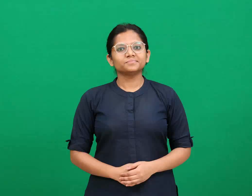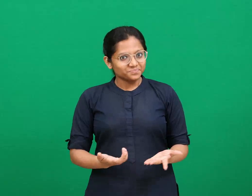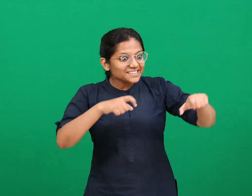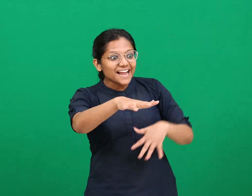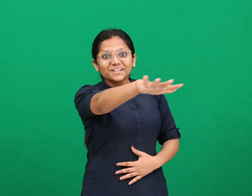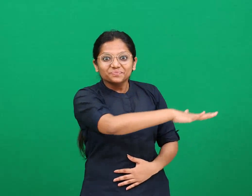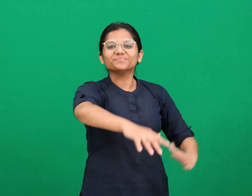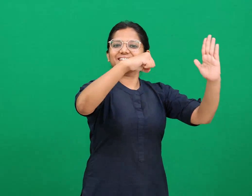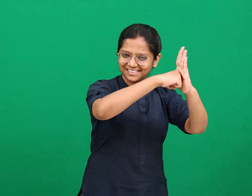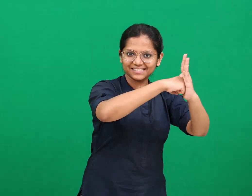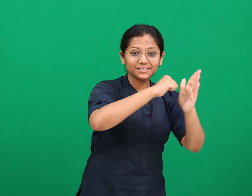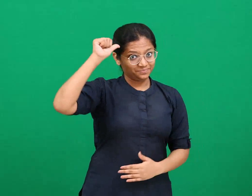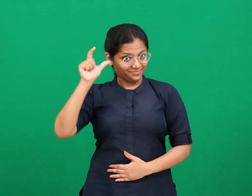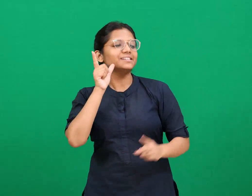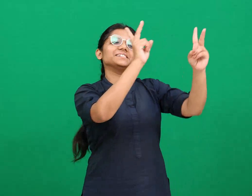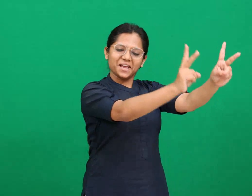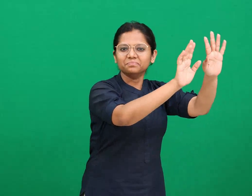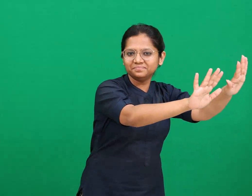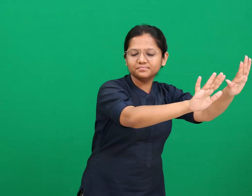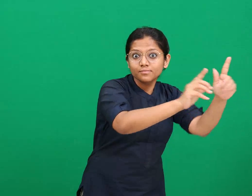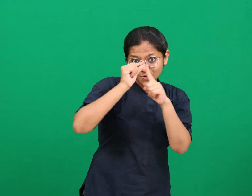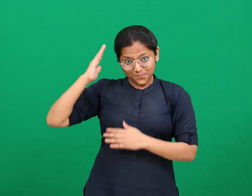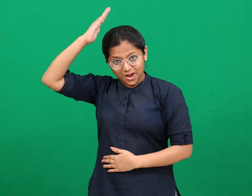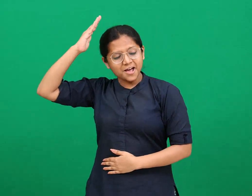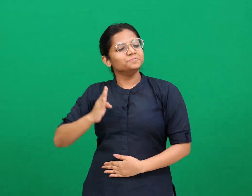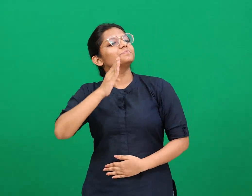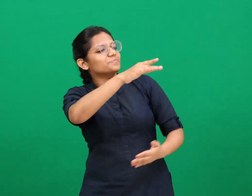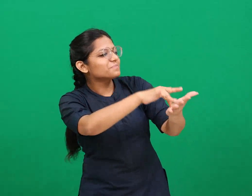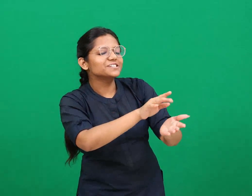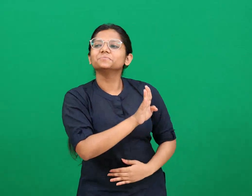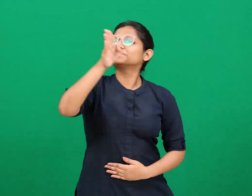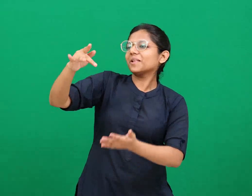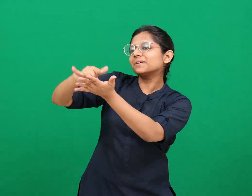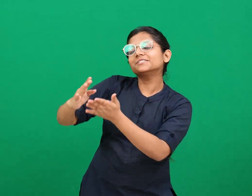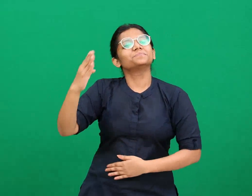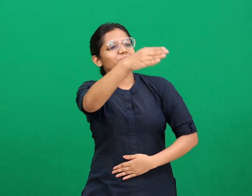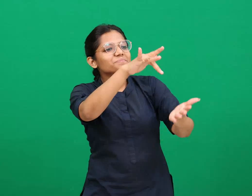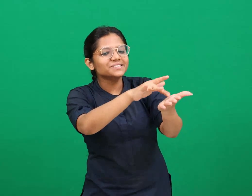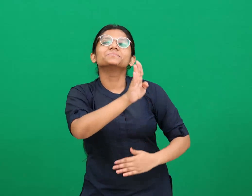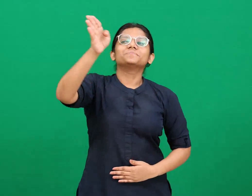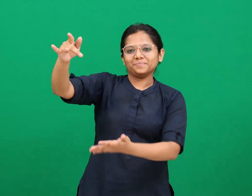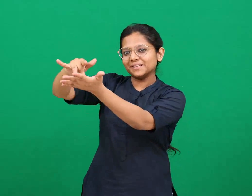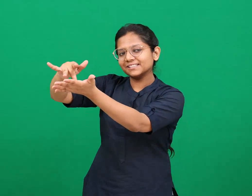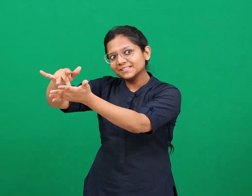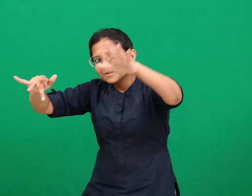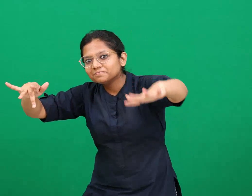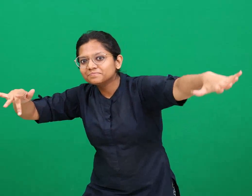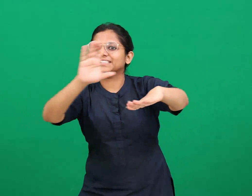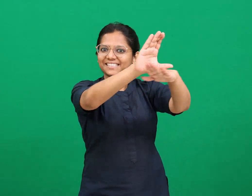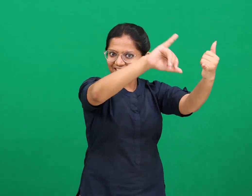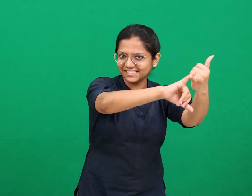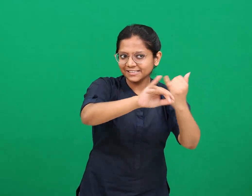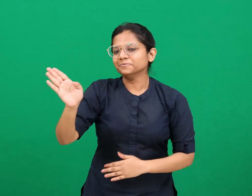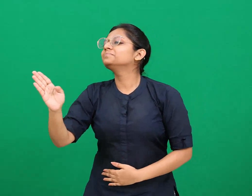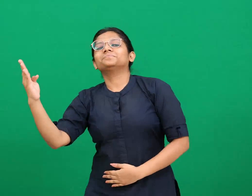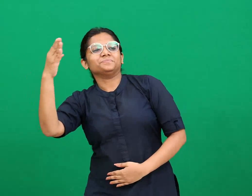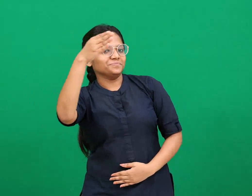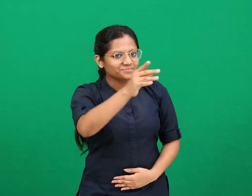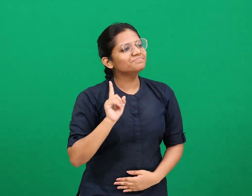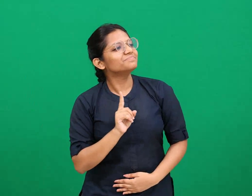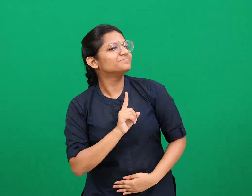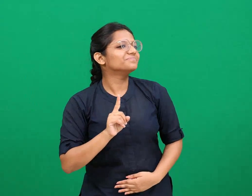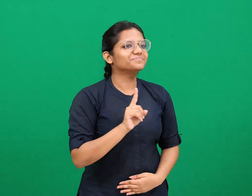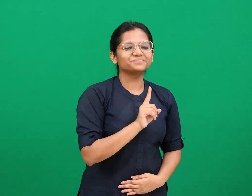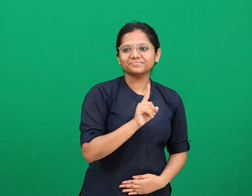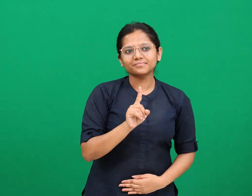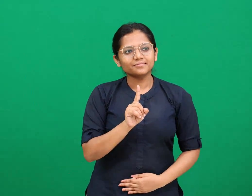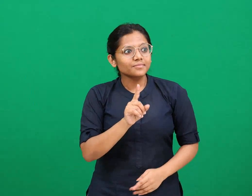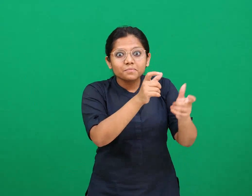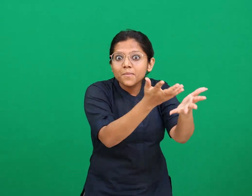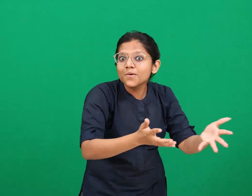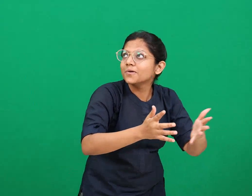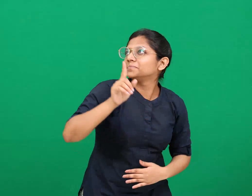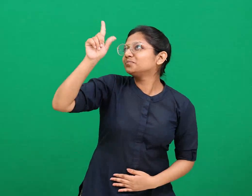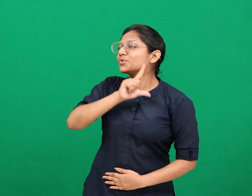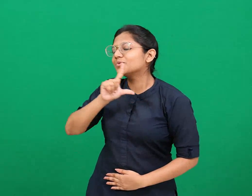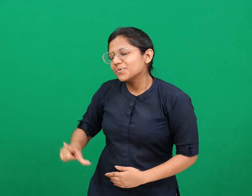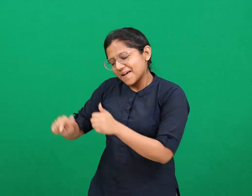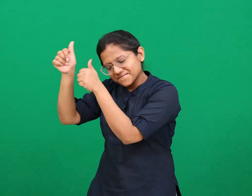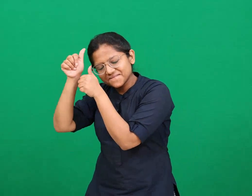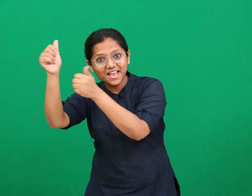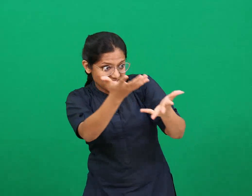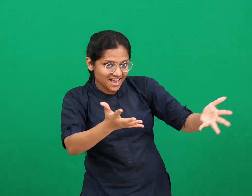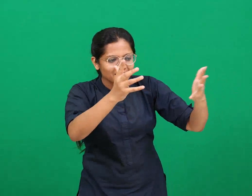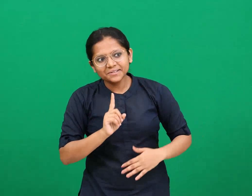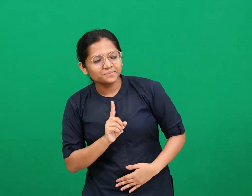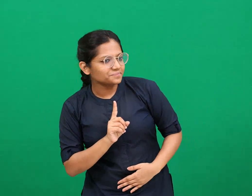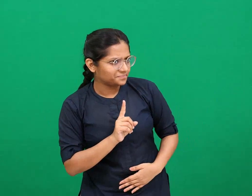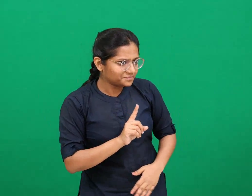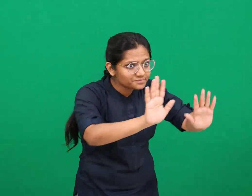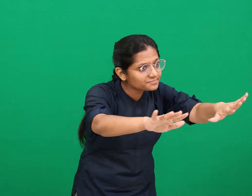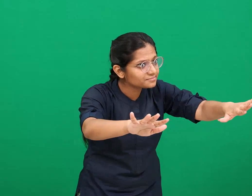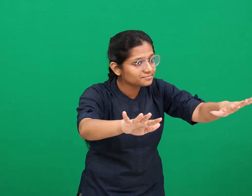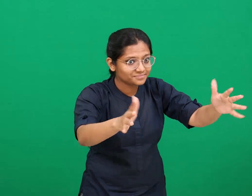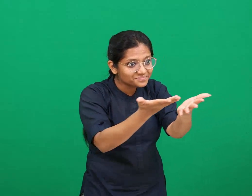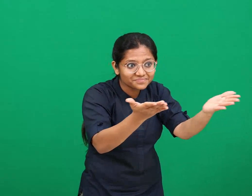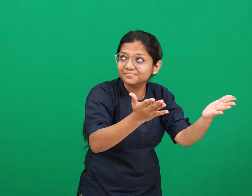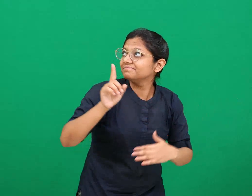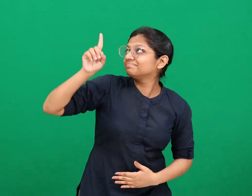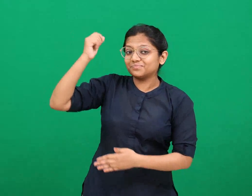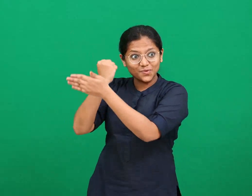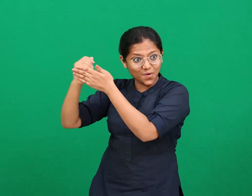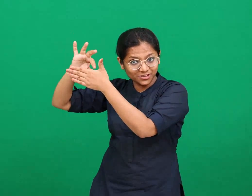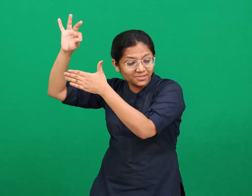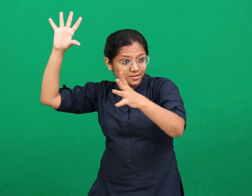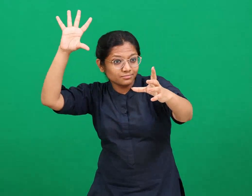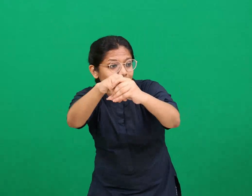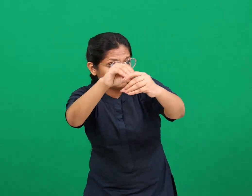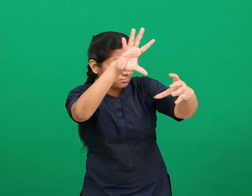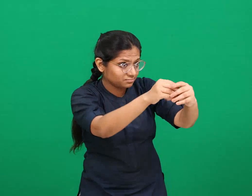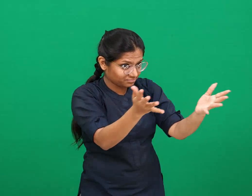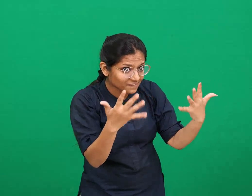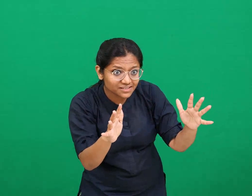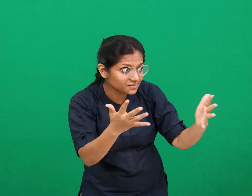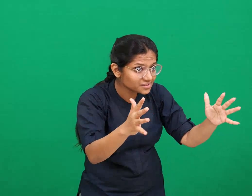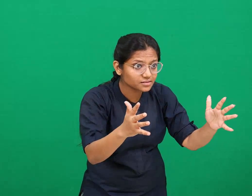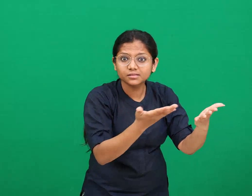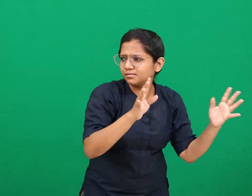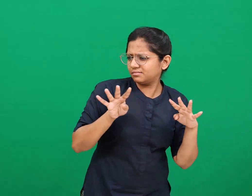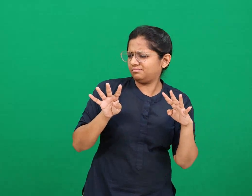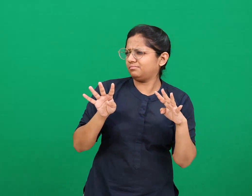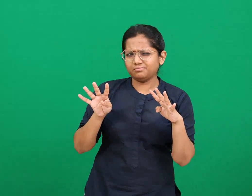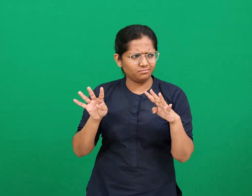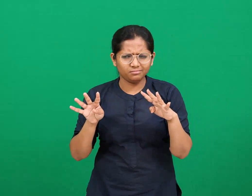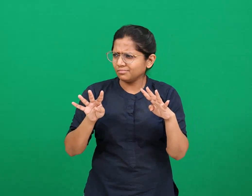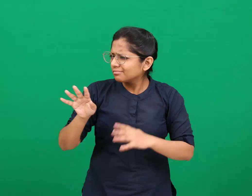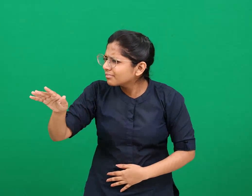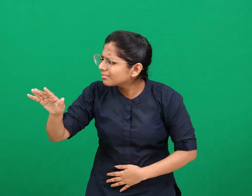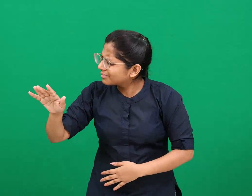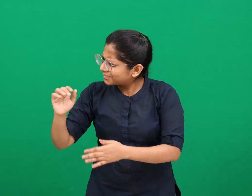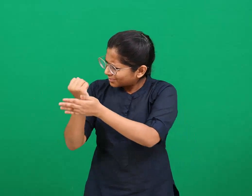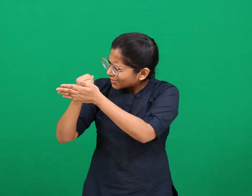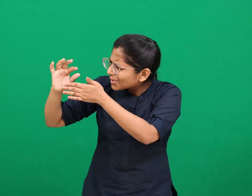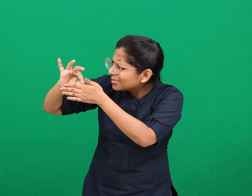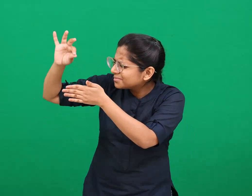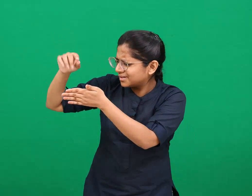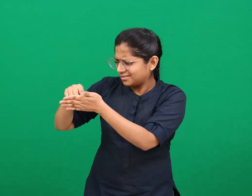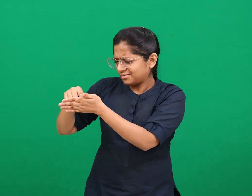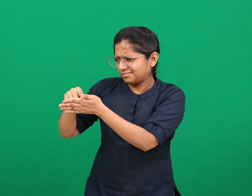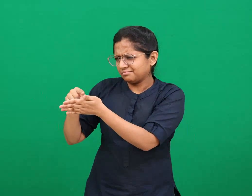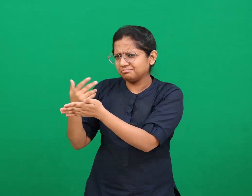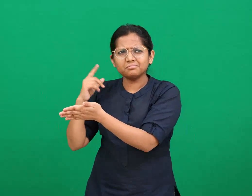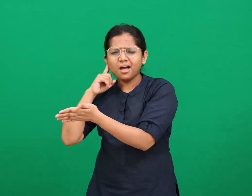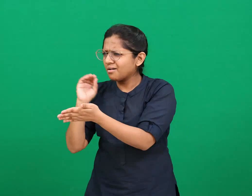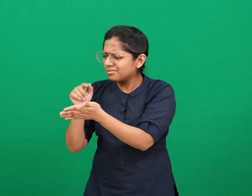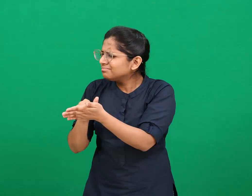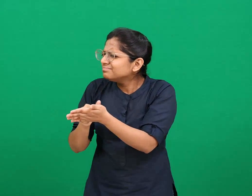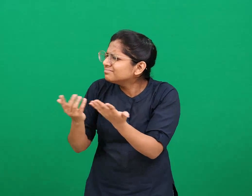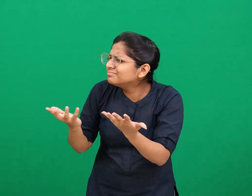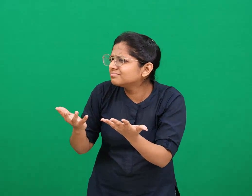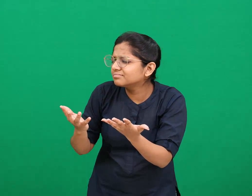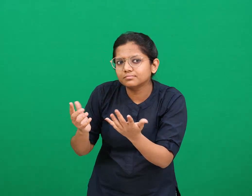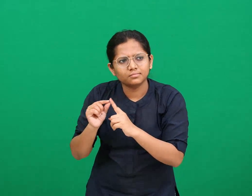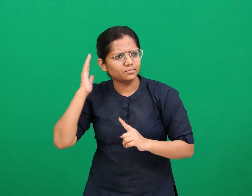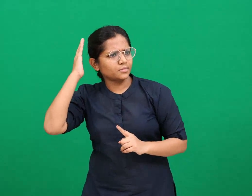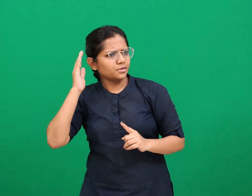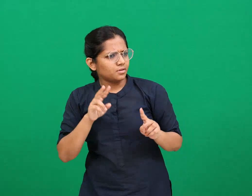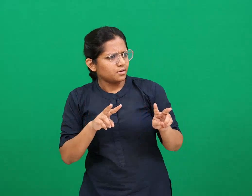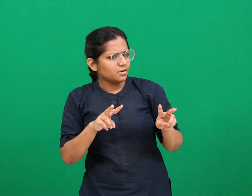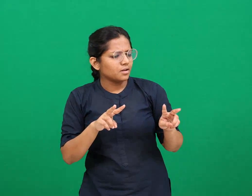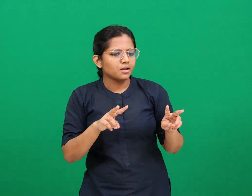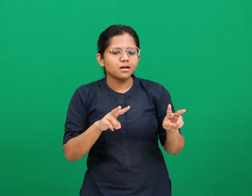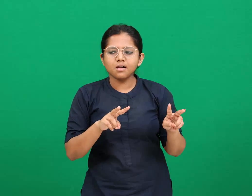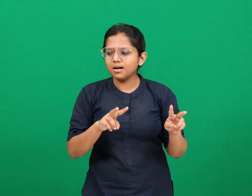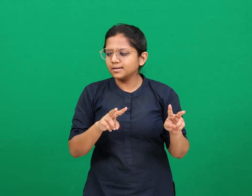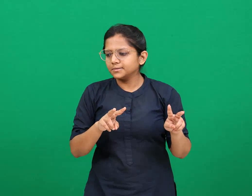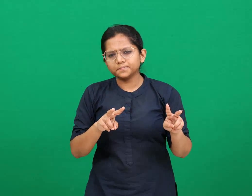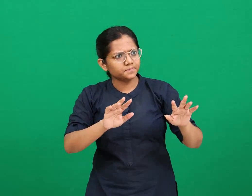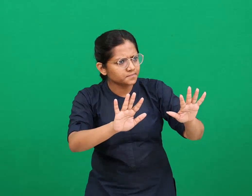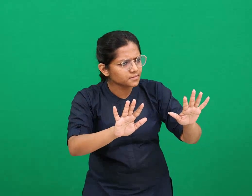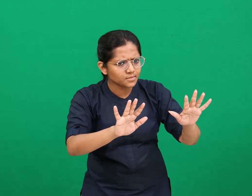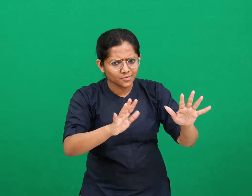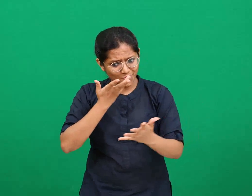While Apollos was at Corinth, Paul passed through the interior and came to Ephesus. There he found some disciples and asked them, "Did you receive the Holy Spirit when you became believers?"